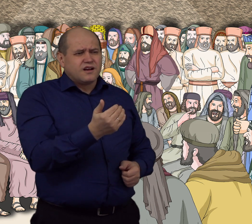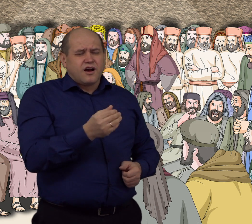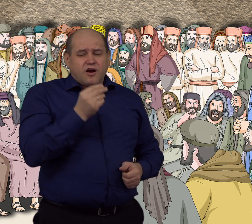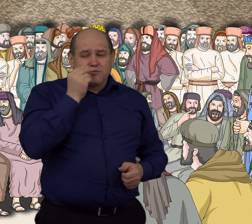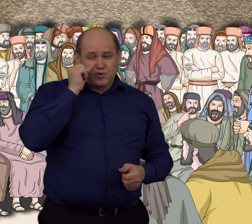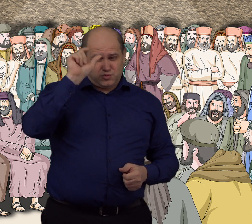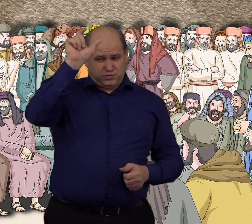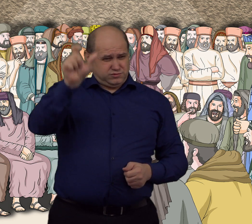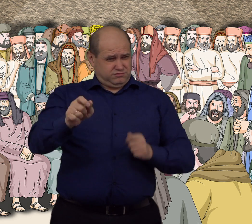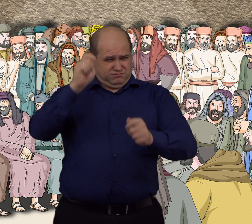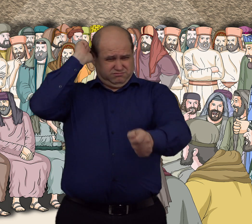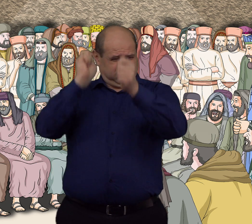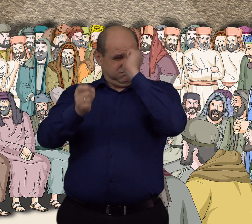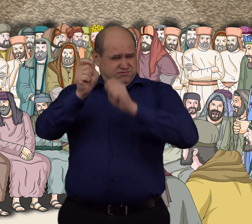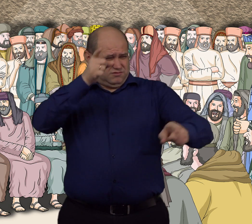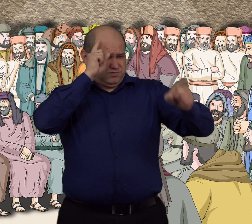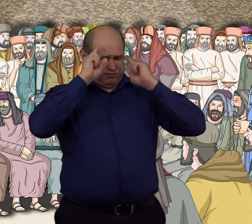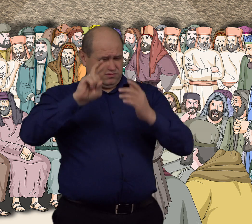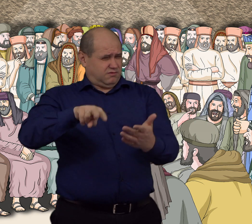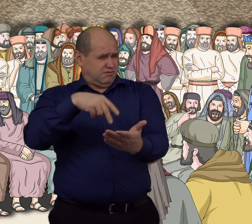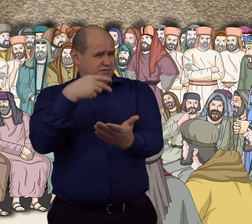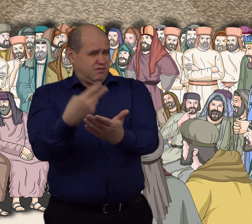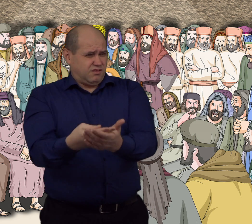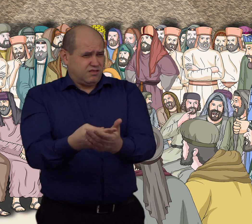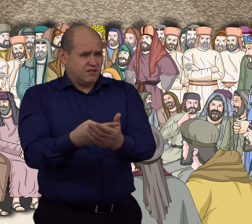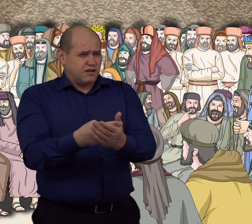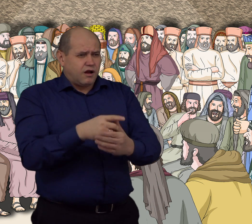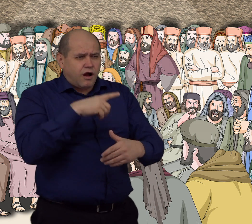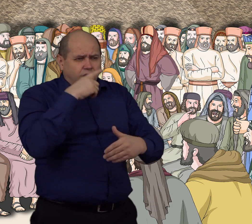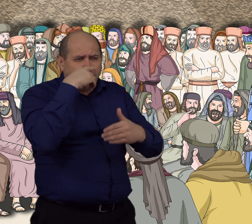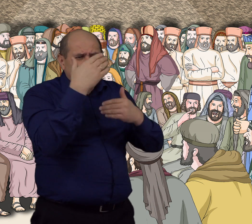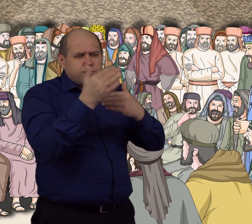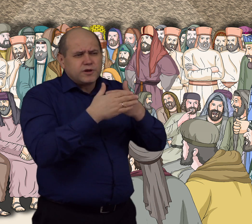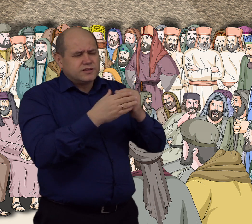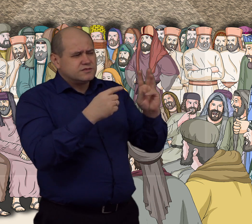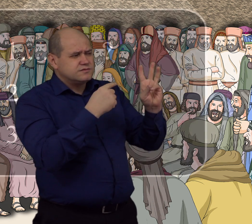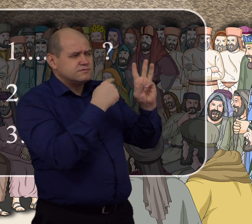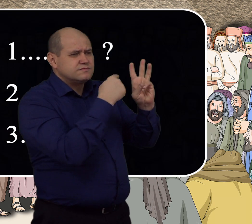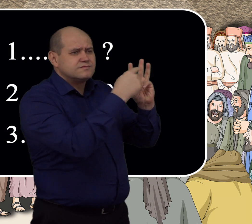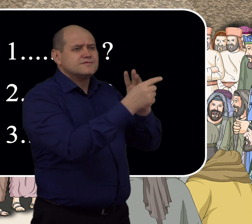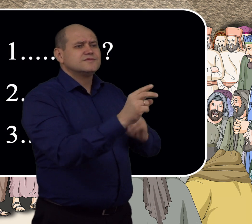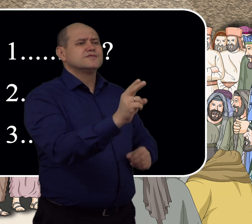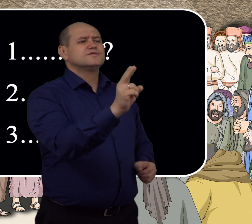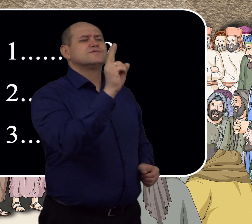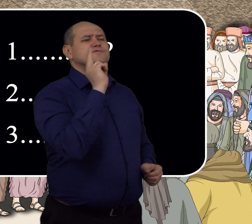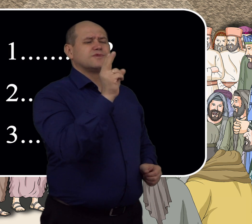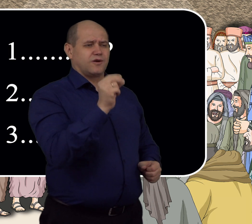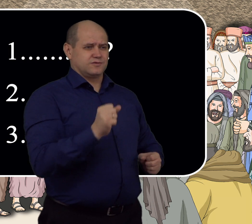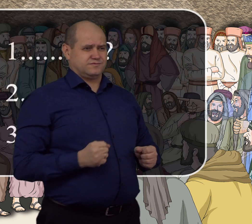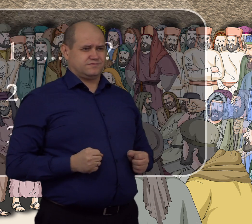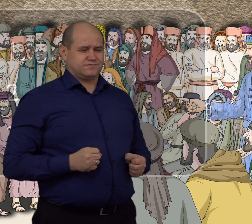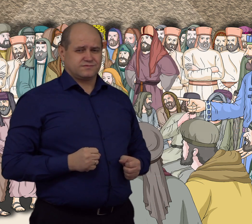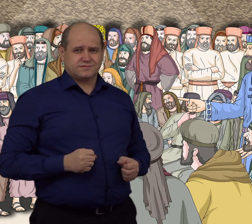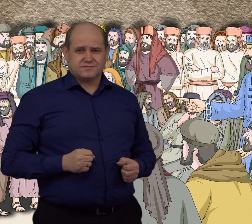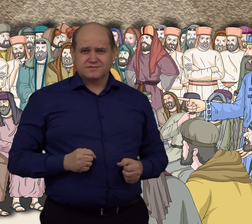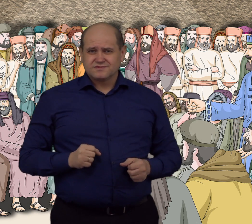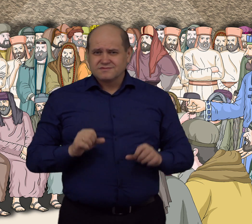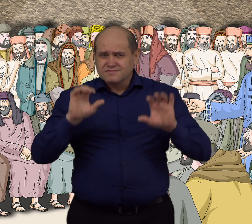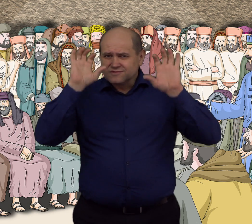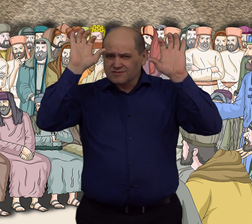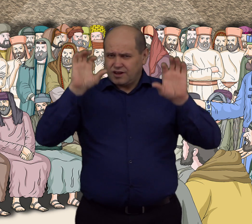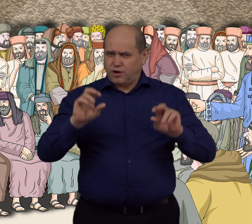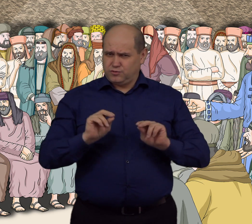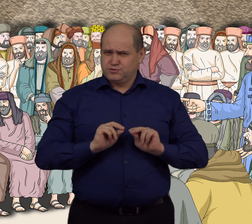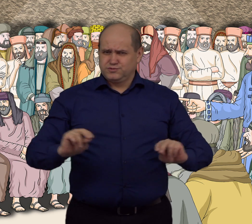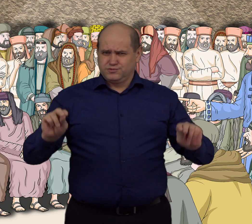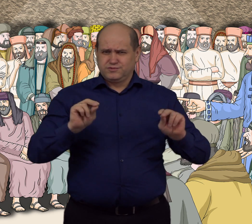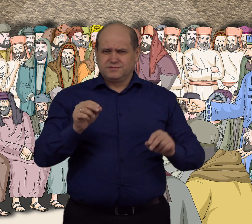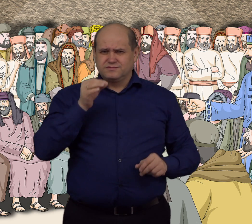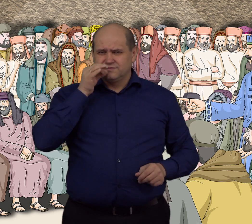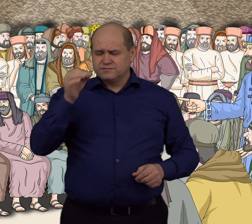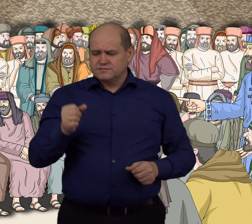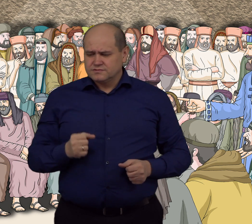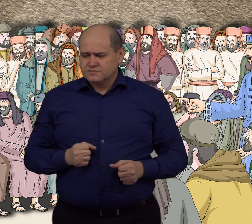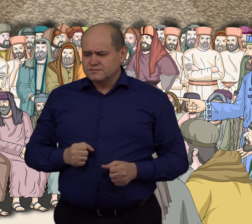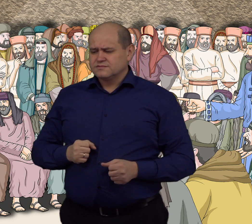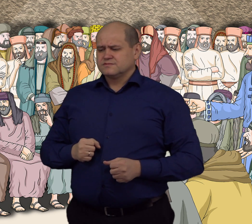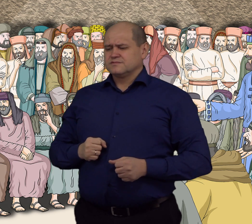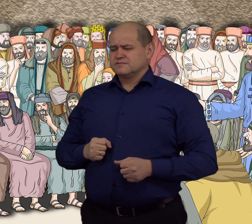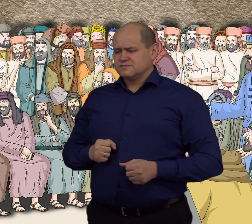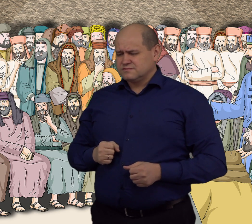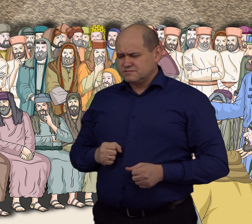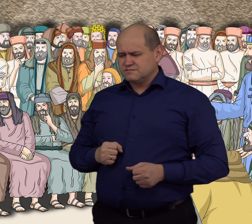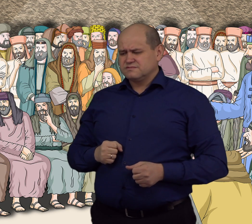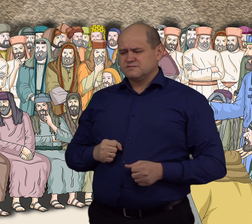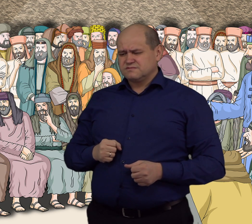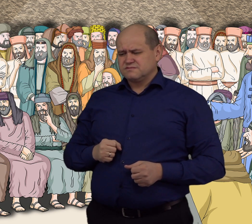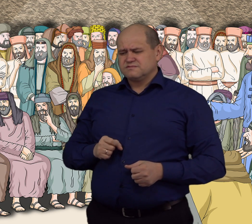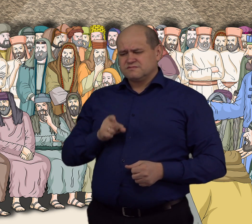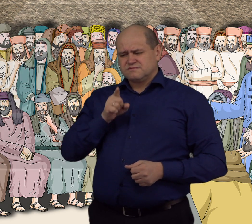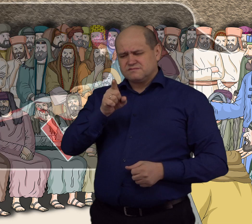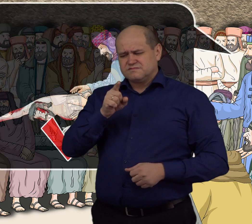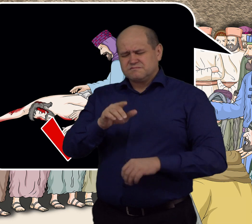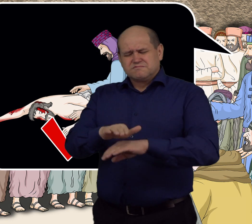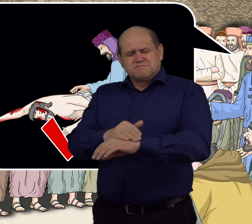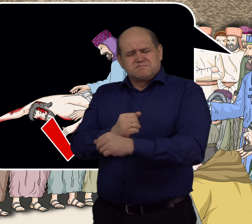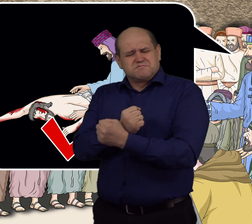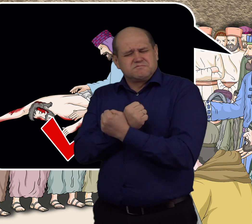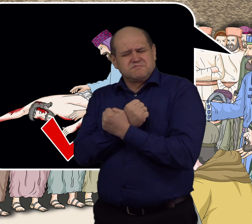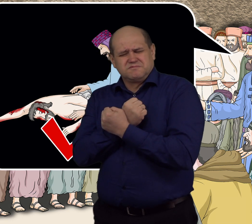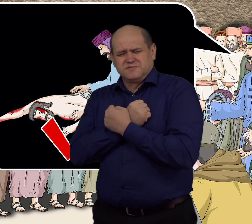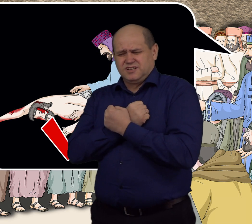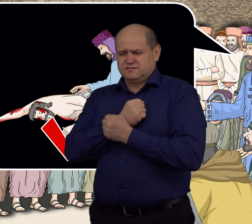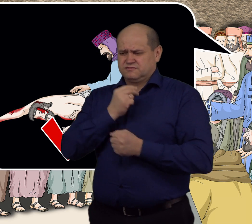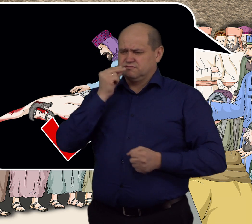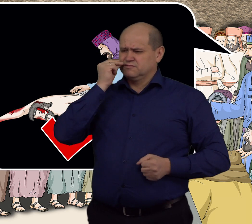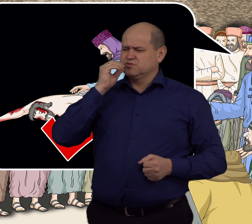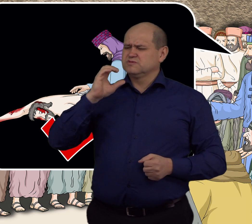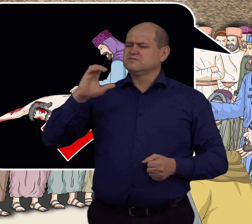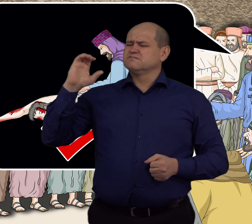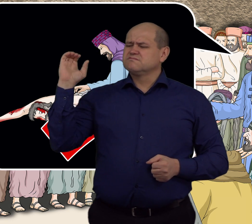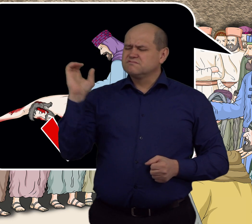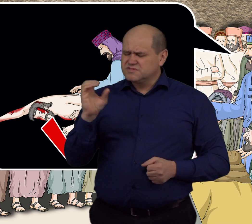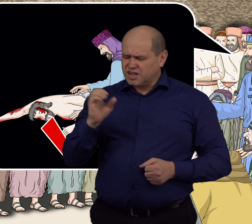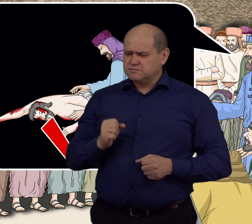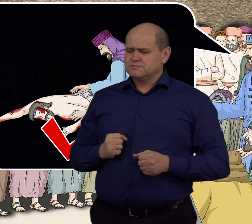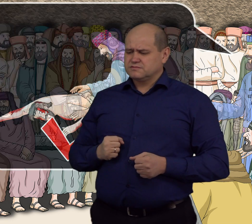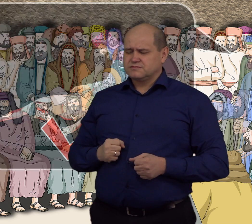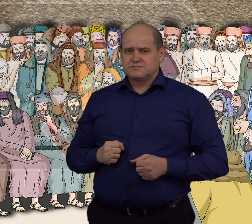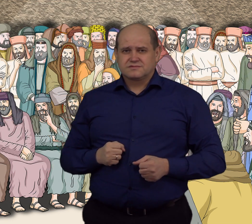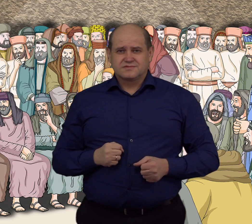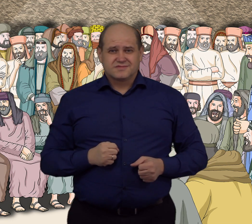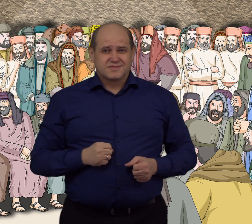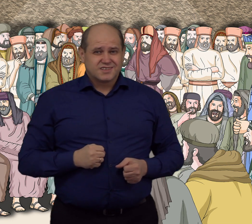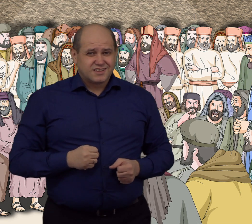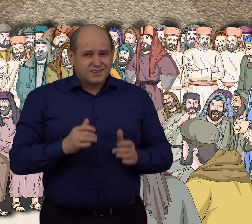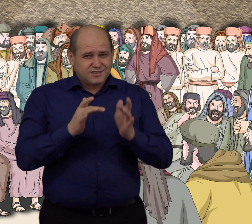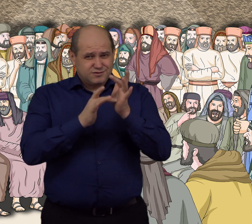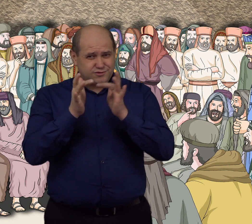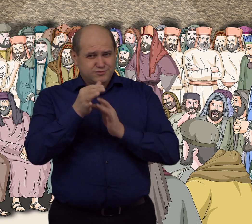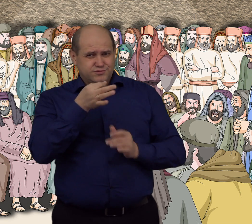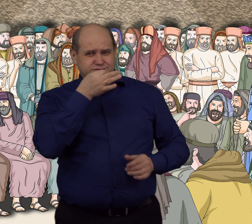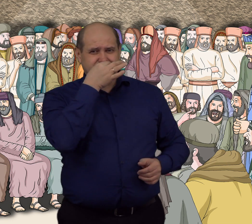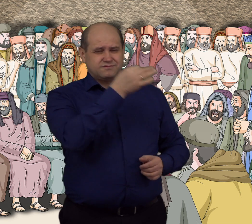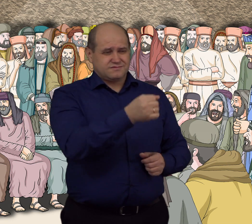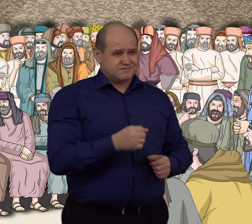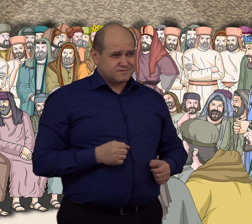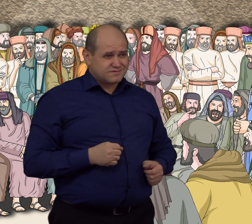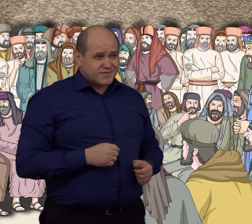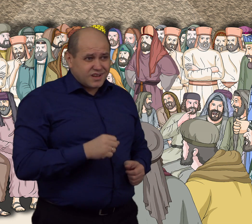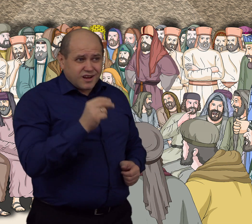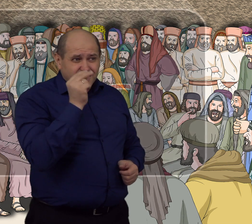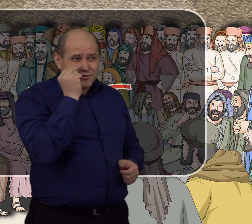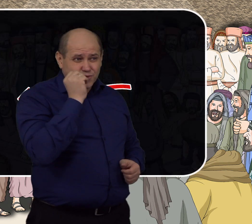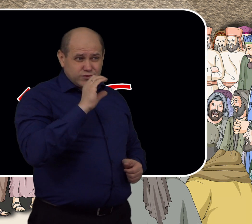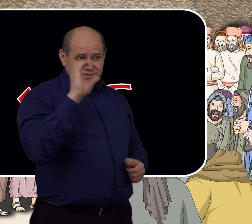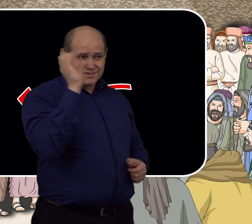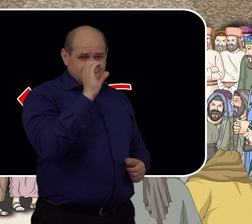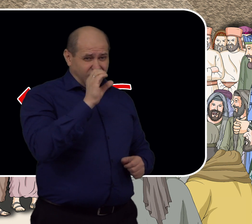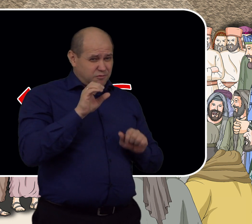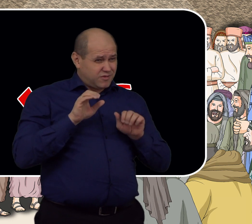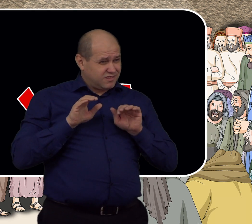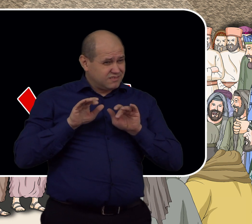Which of these three do you think was a neighbor to the man who fell into the hands of robbers?”